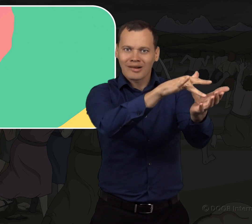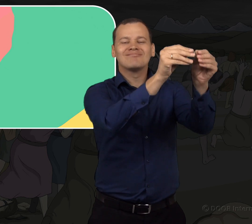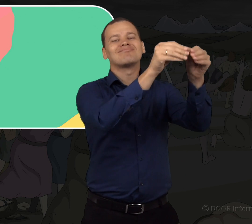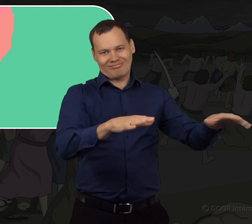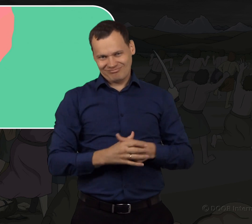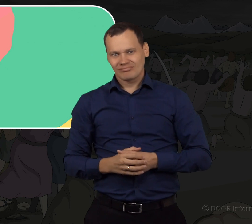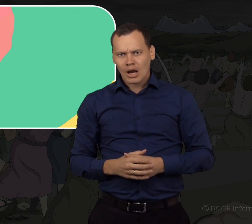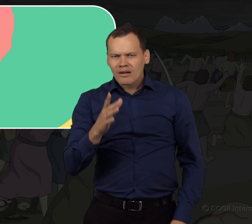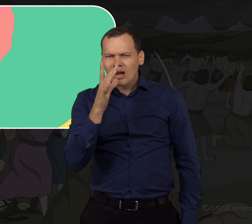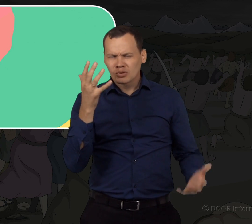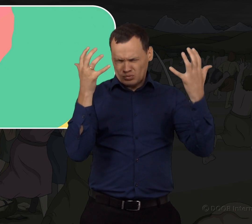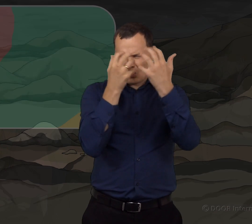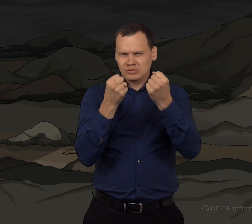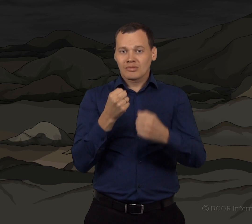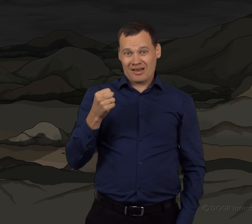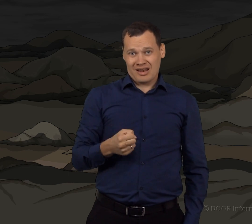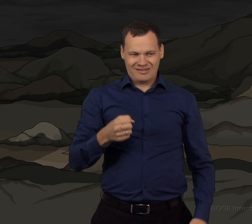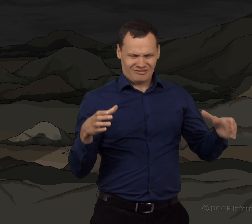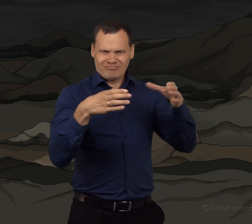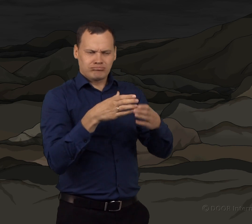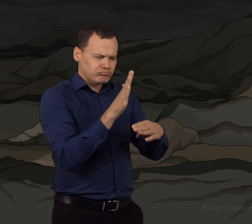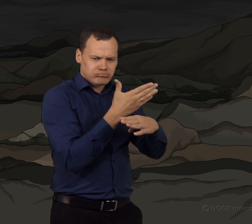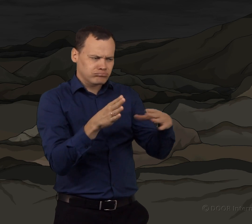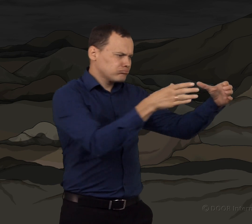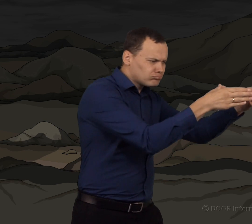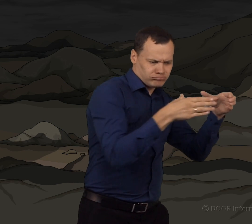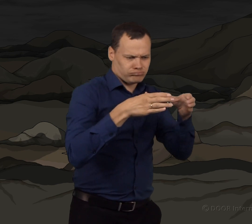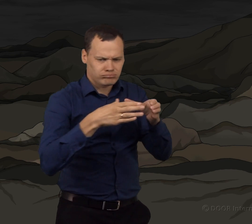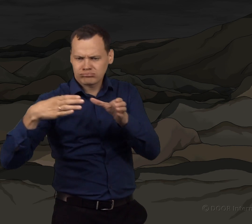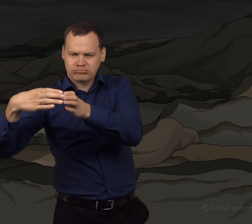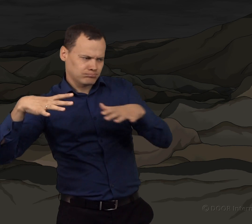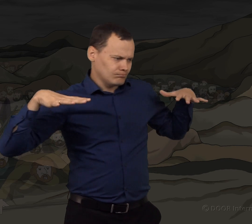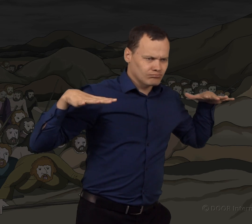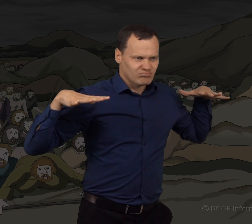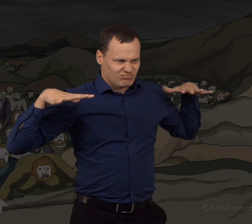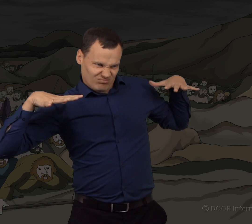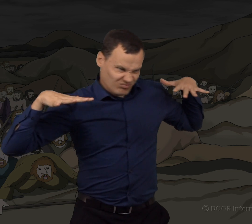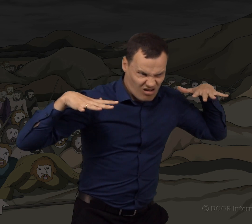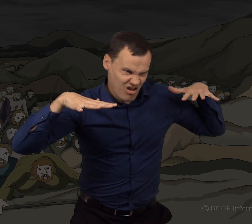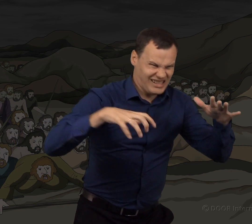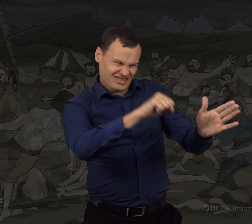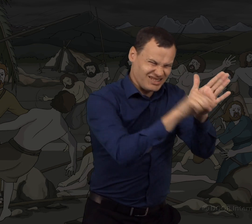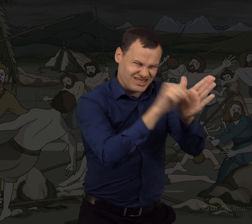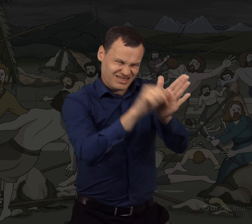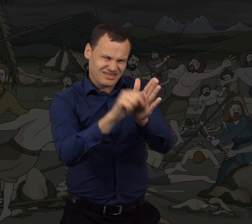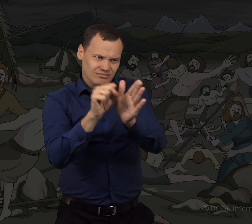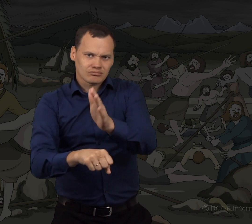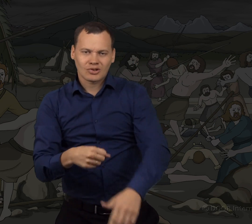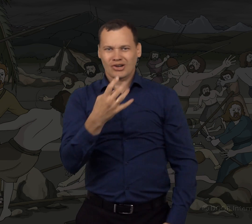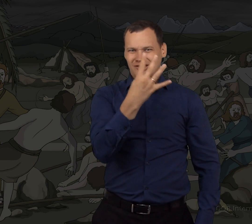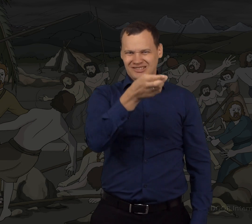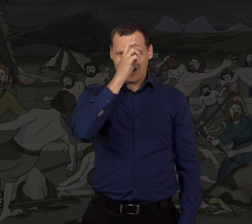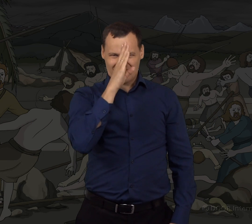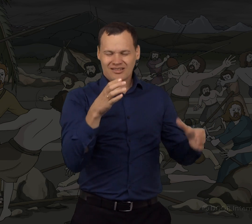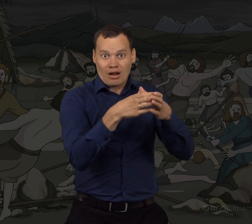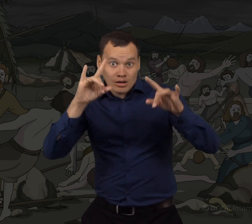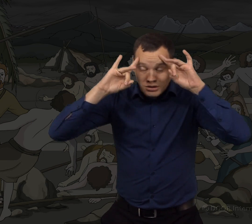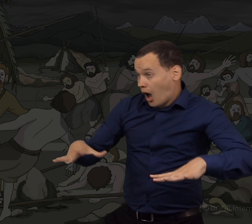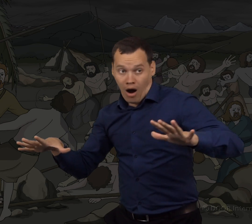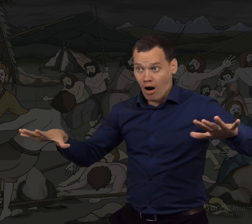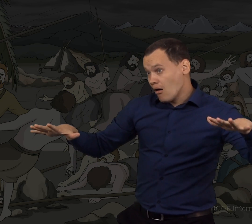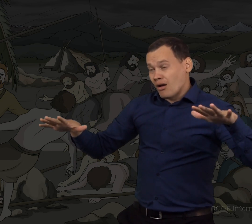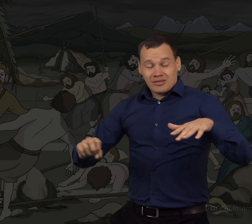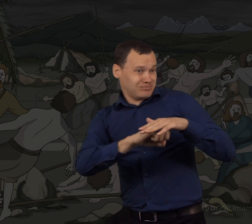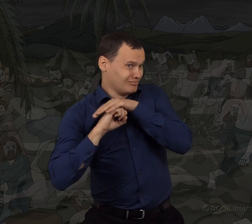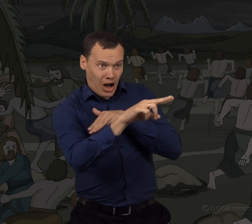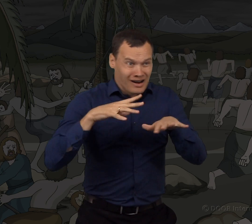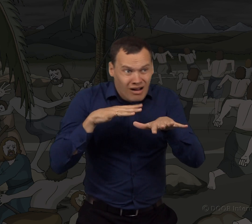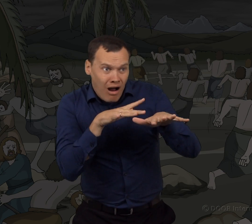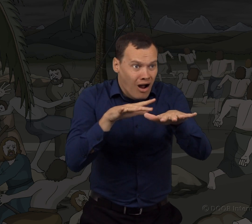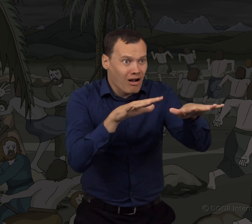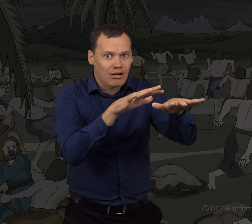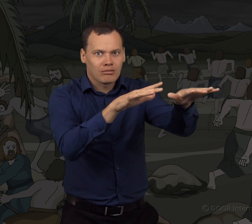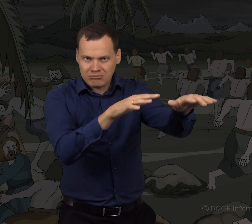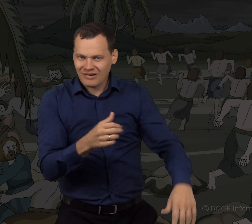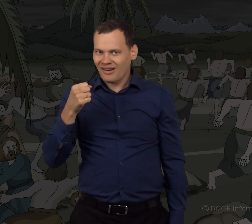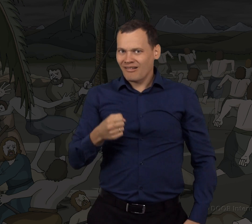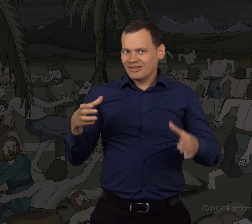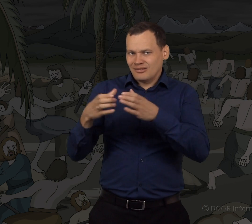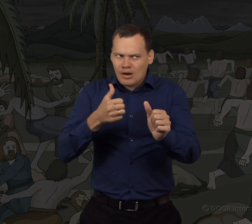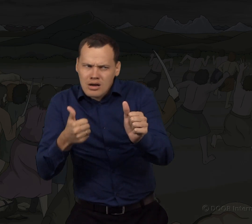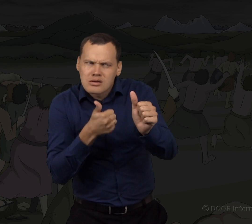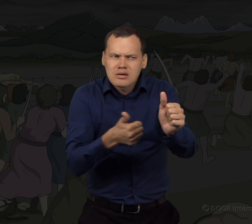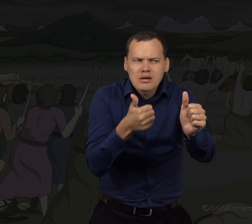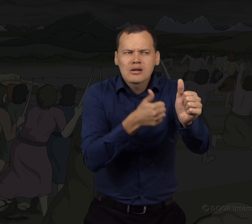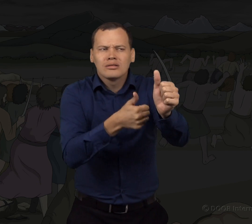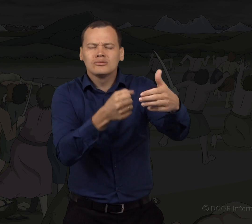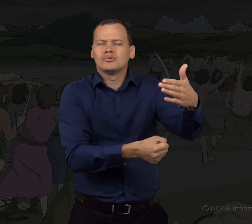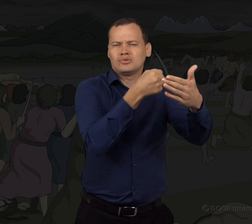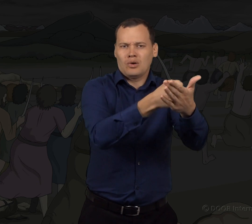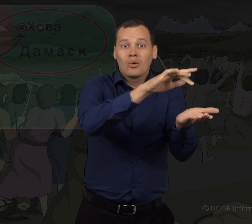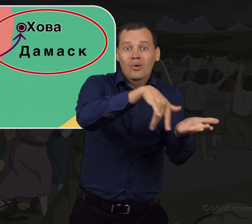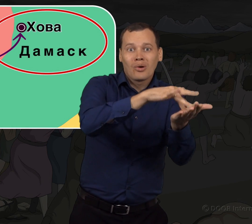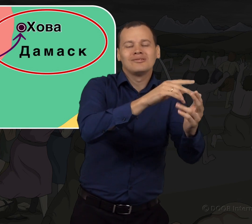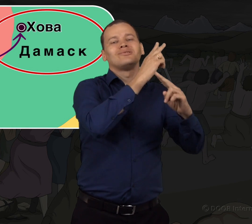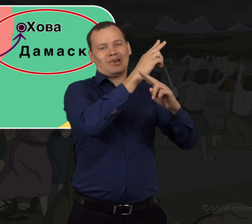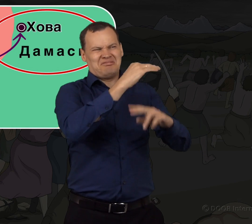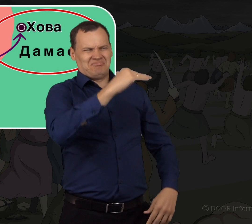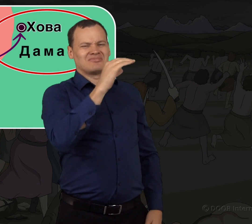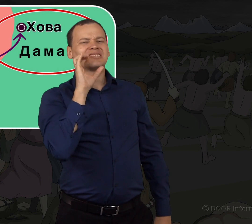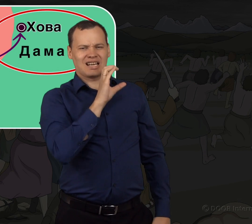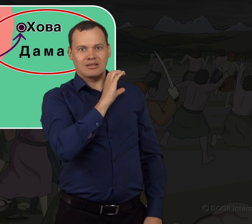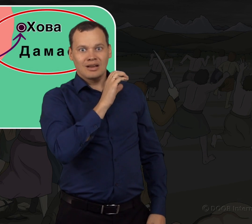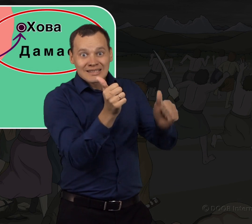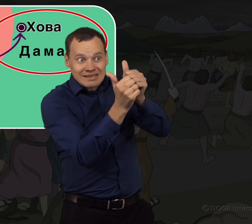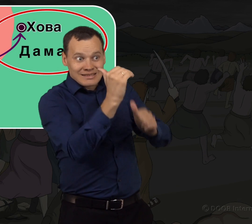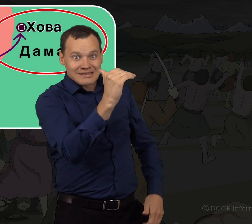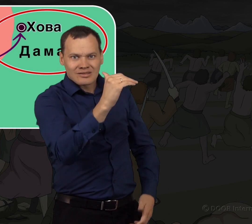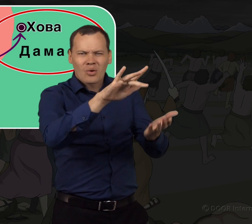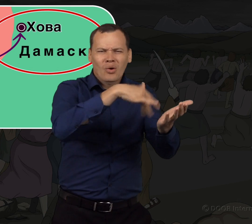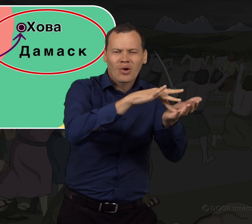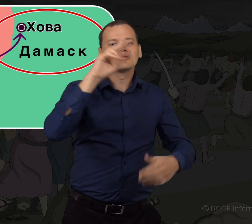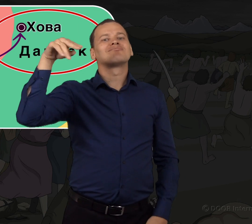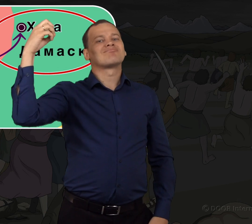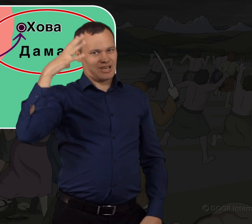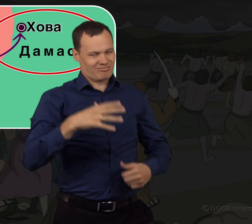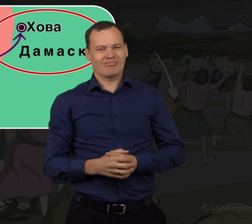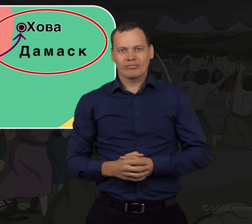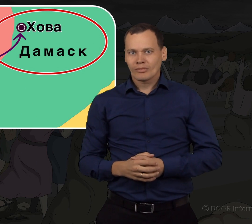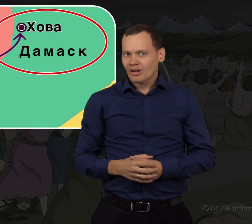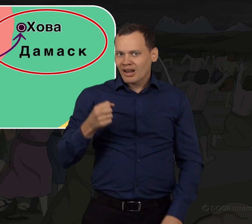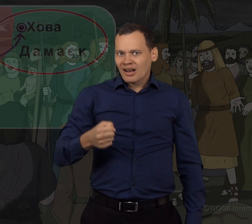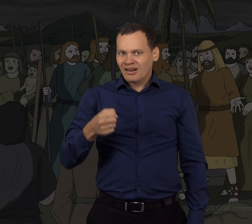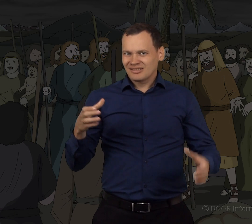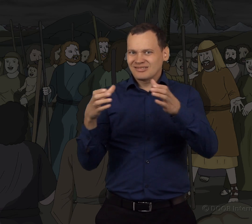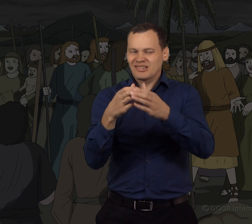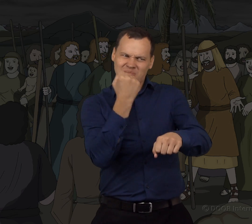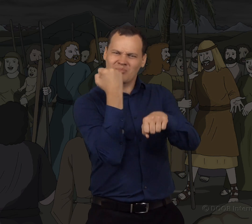During the night, Abram divided his forces and routed Chedorlaomer’s army, pursuing them as far as Hobah, north of Damascus.